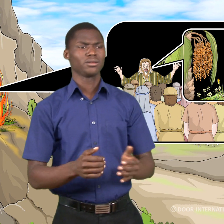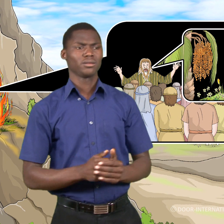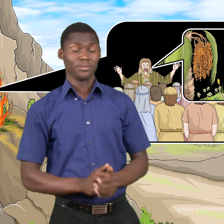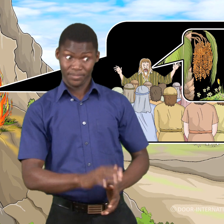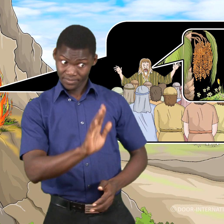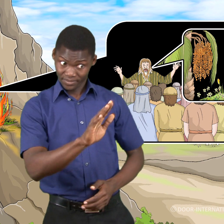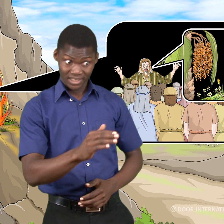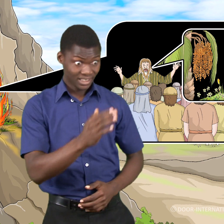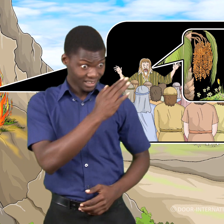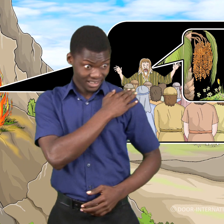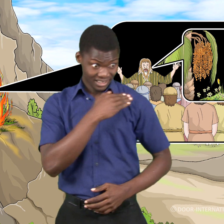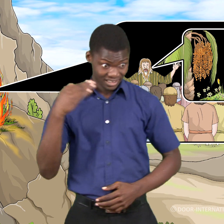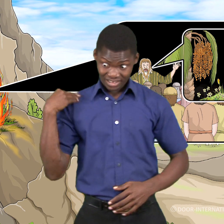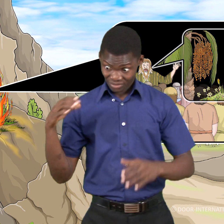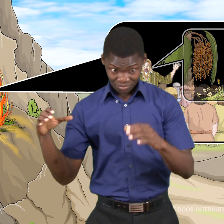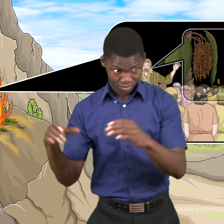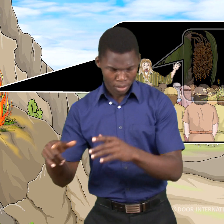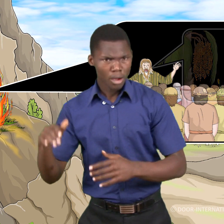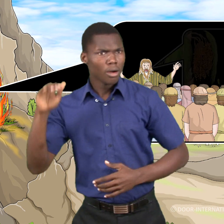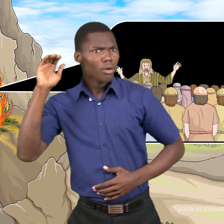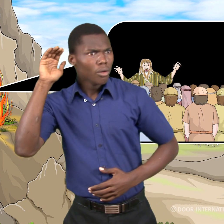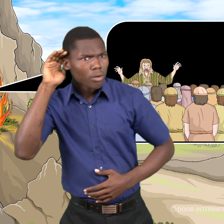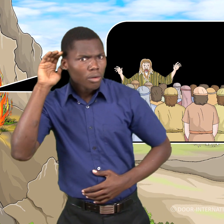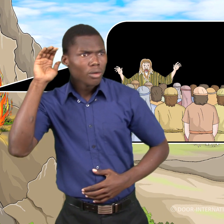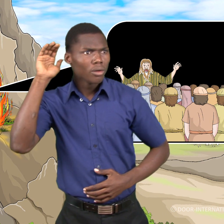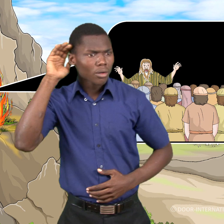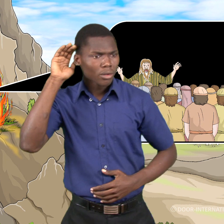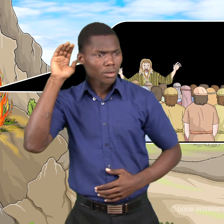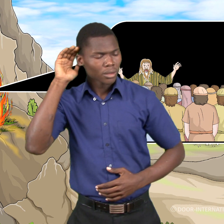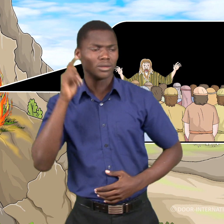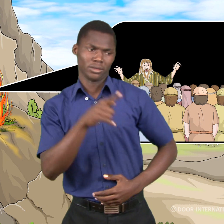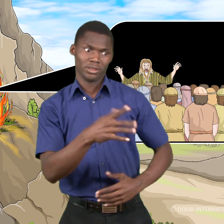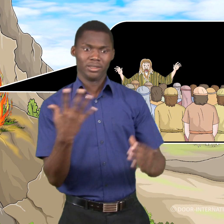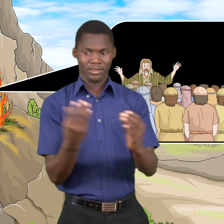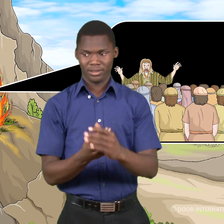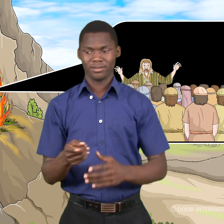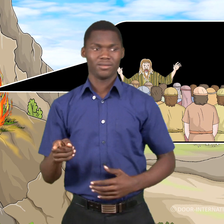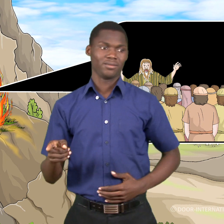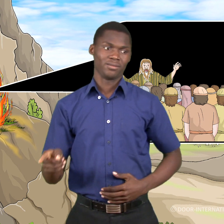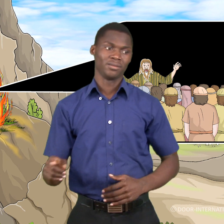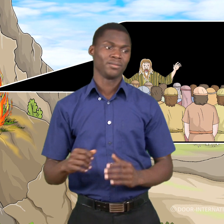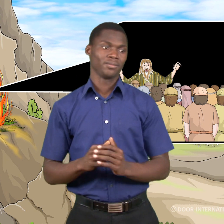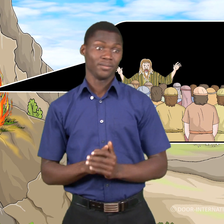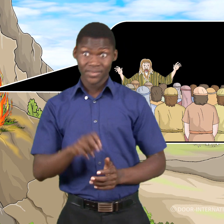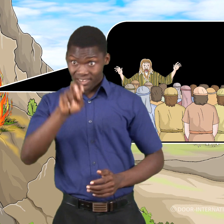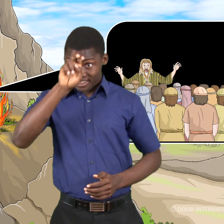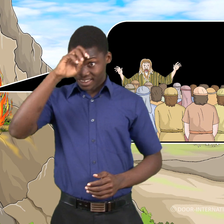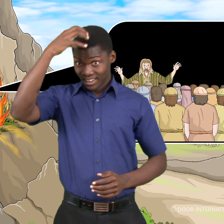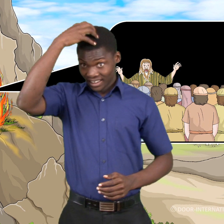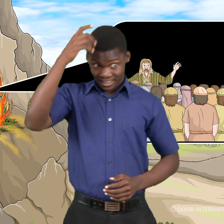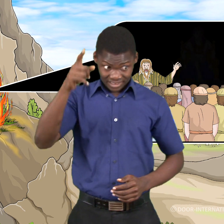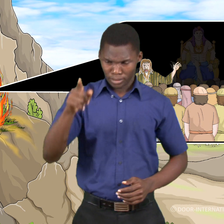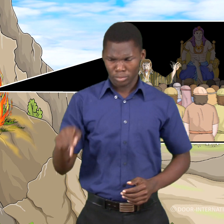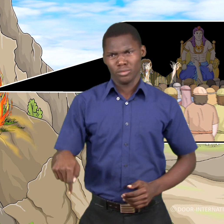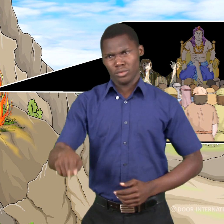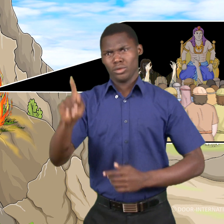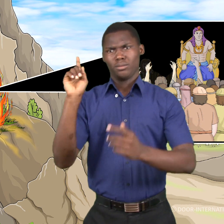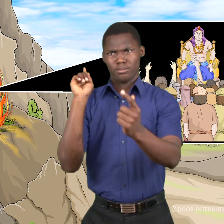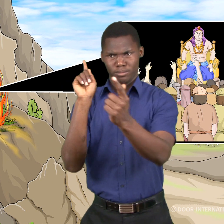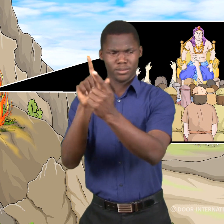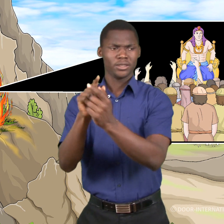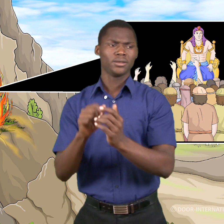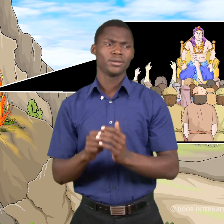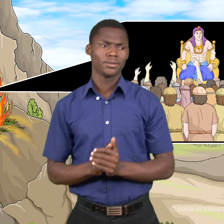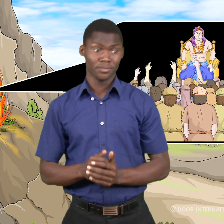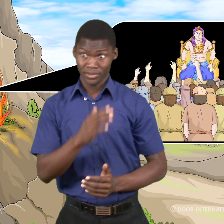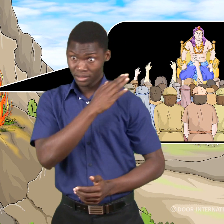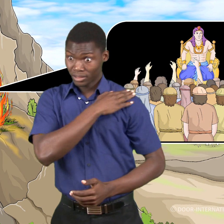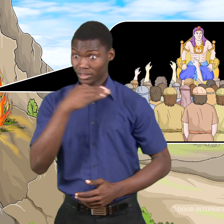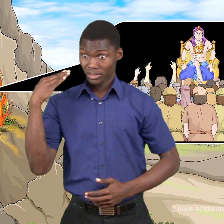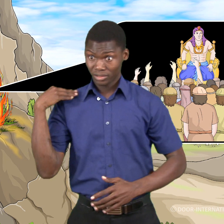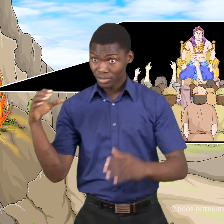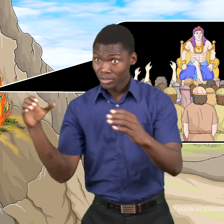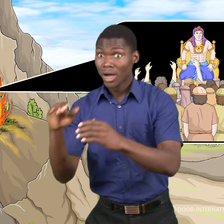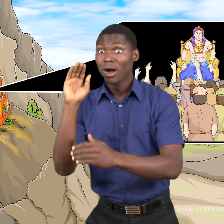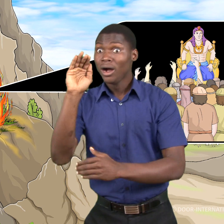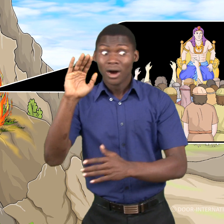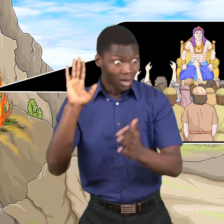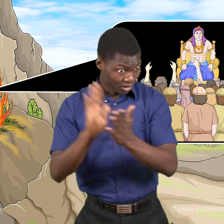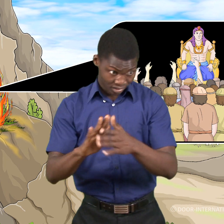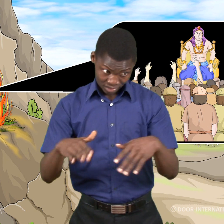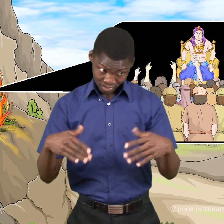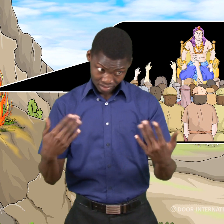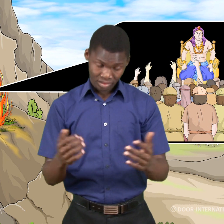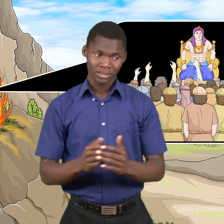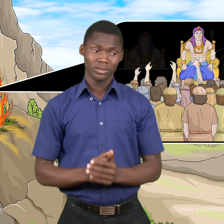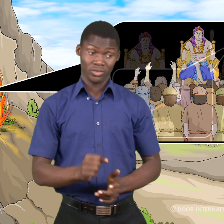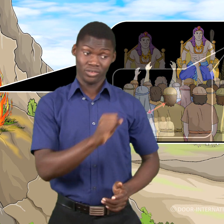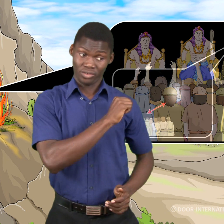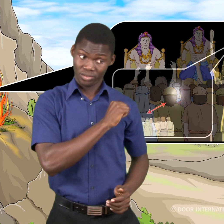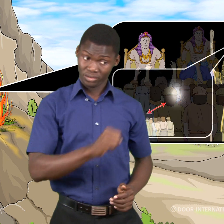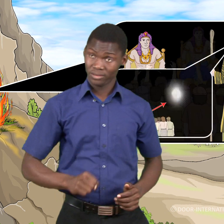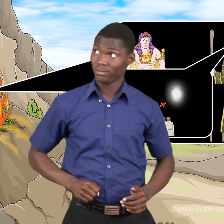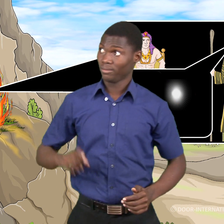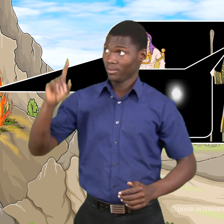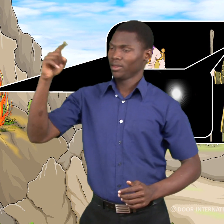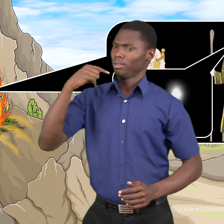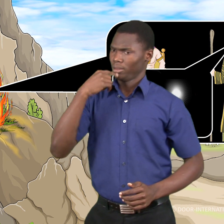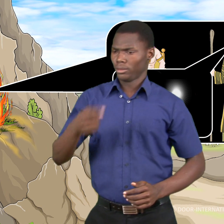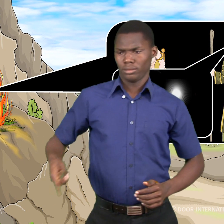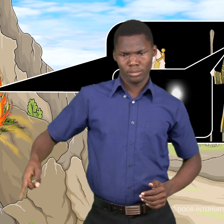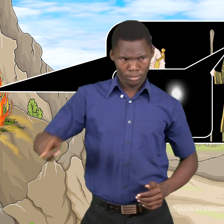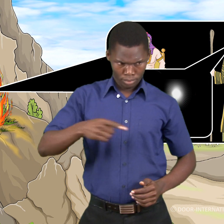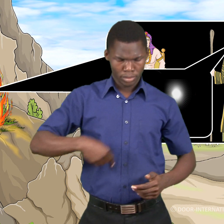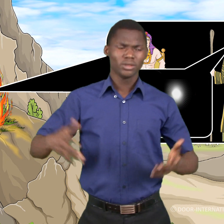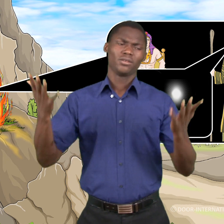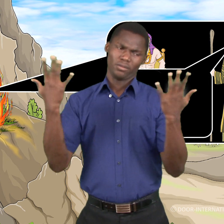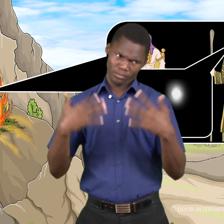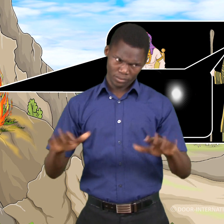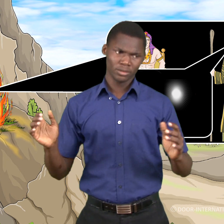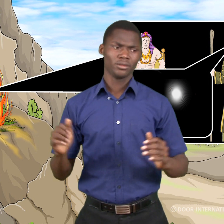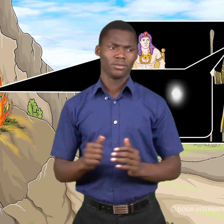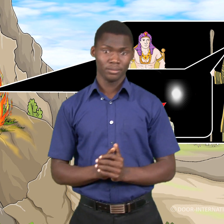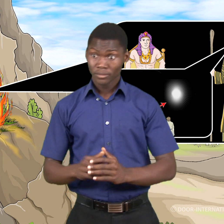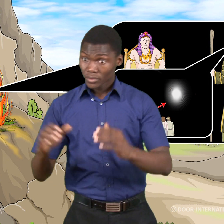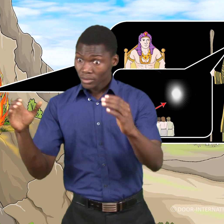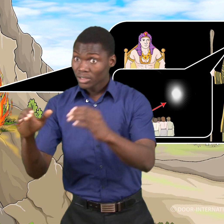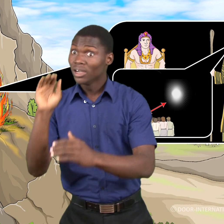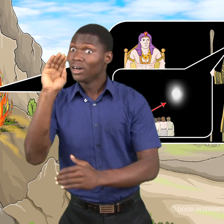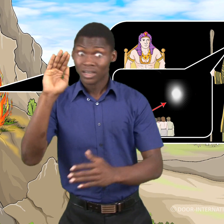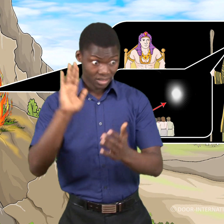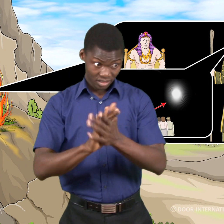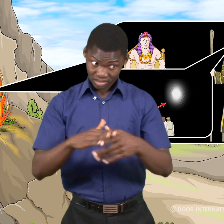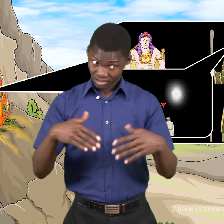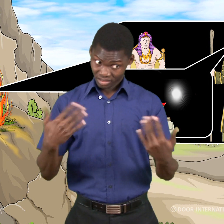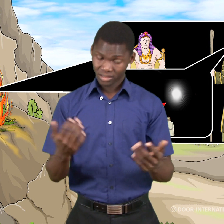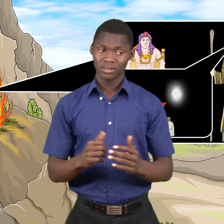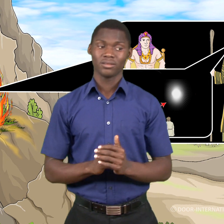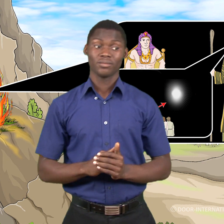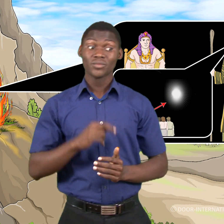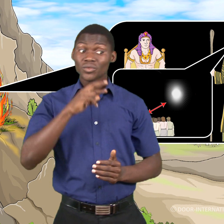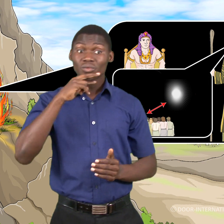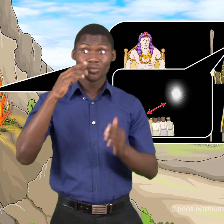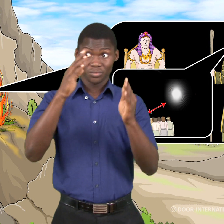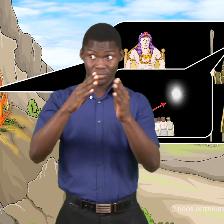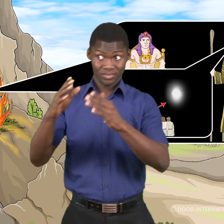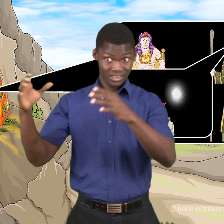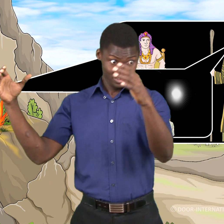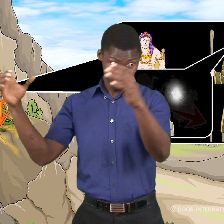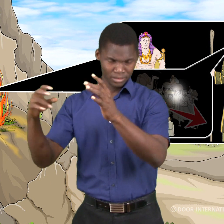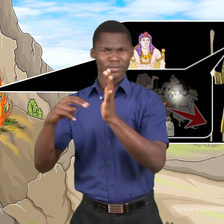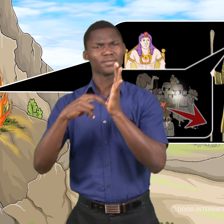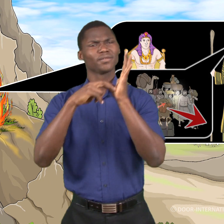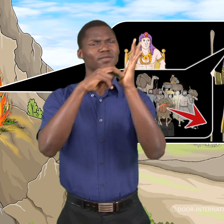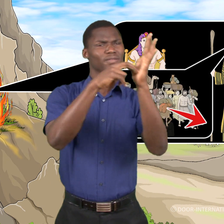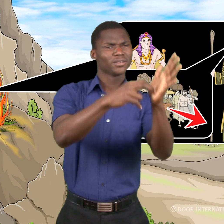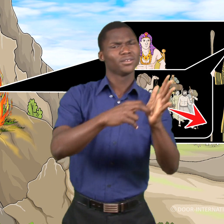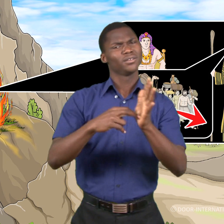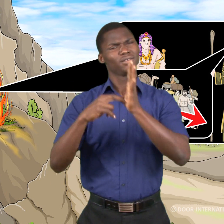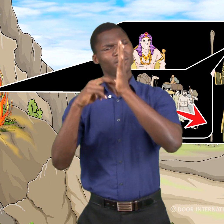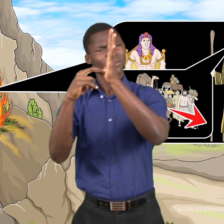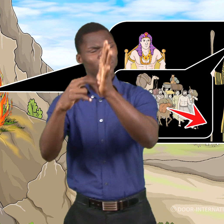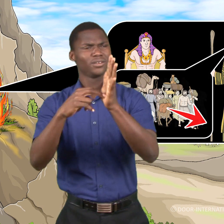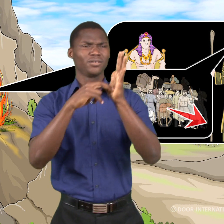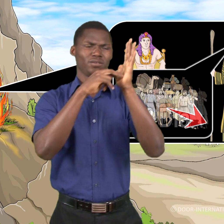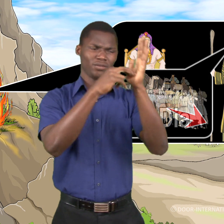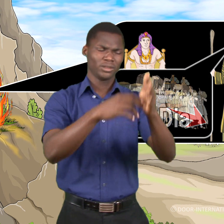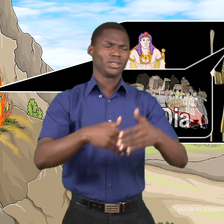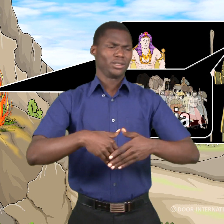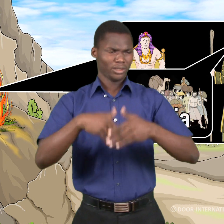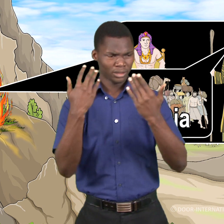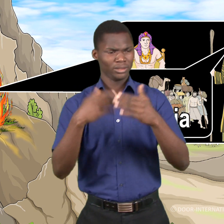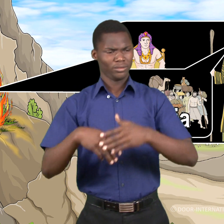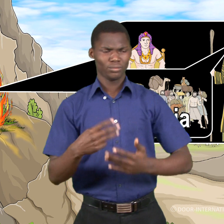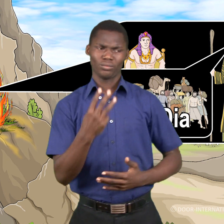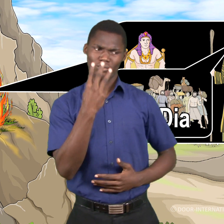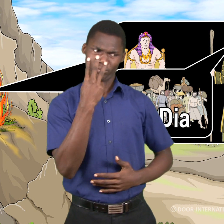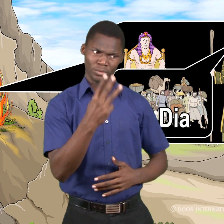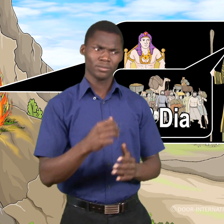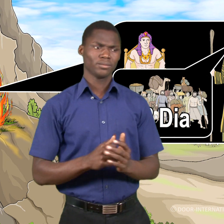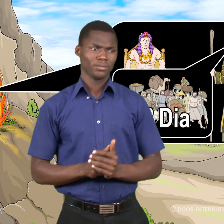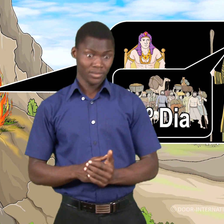The elders of Israel will listen to what you say, and you must go with them to the king of Egypt and tell him, ‘The LORD, the God of the Hebrews, has met with us.